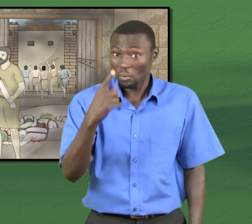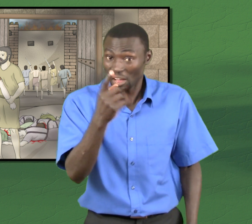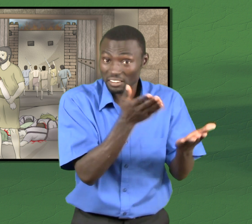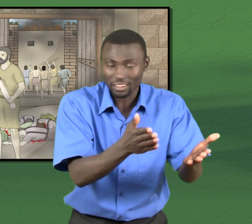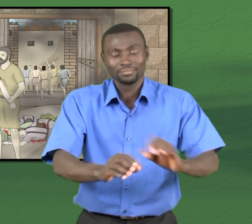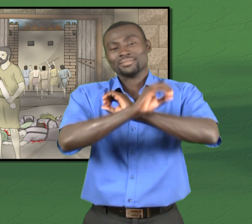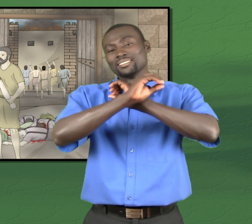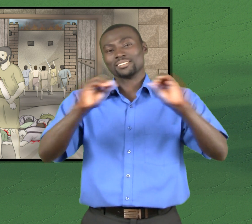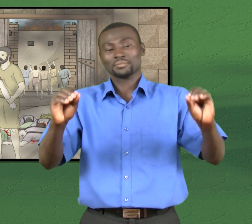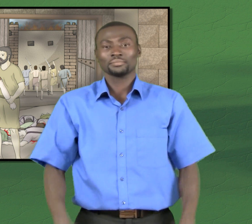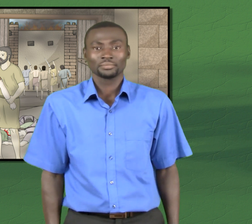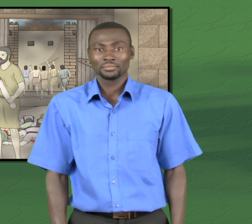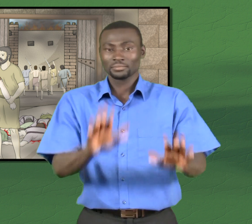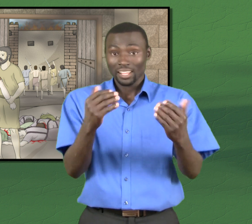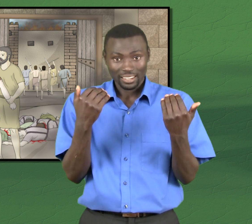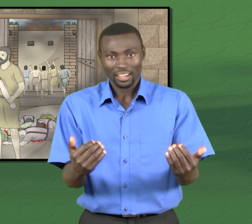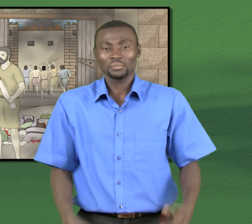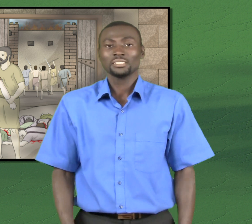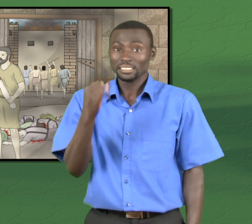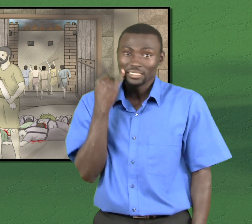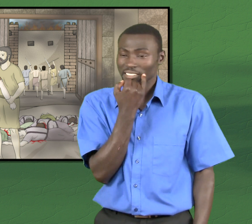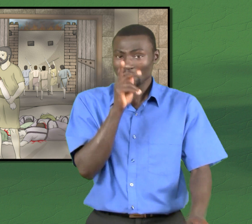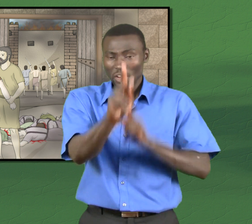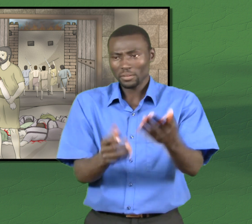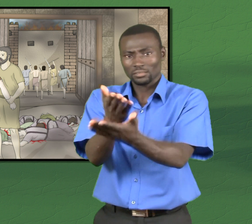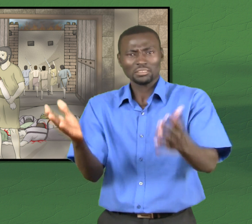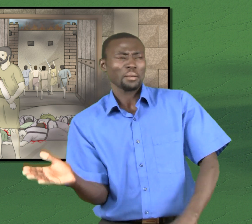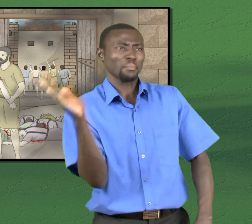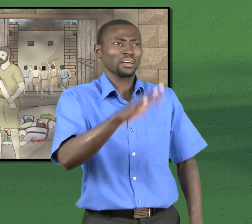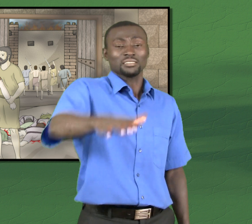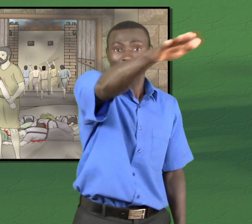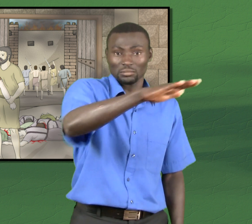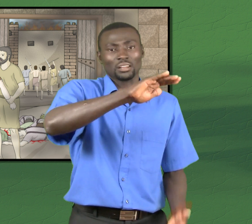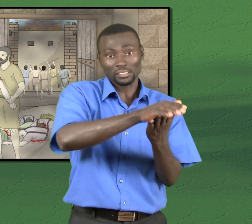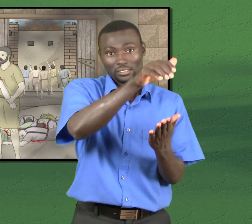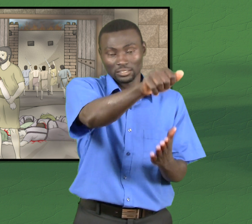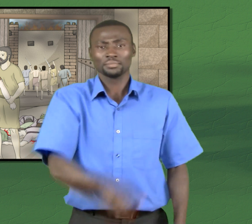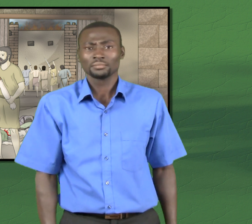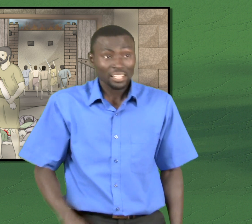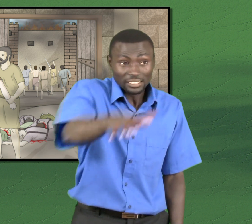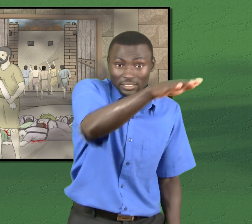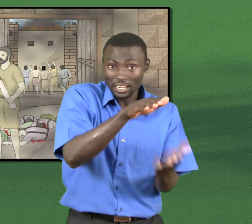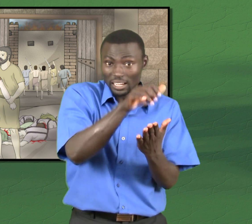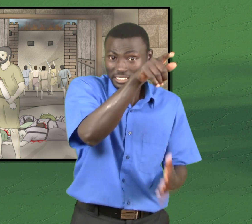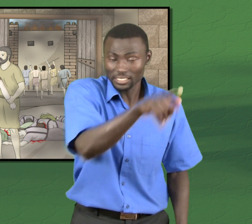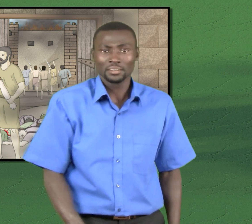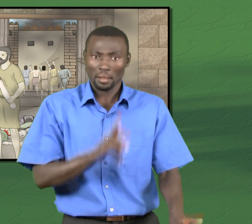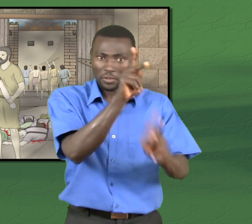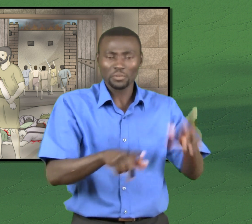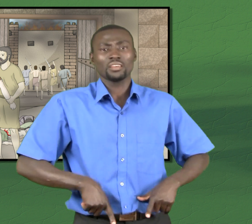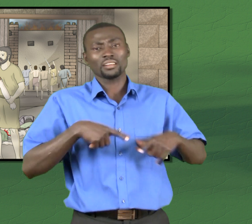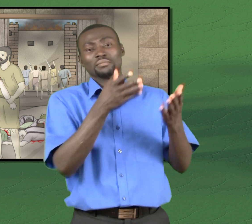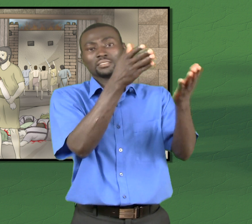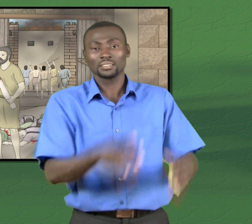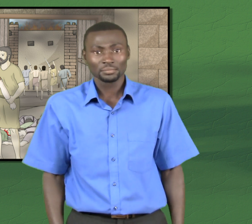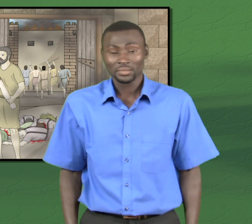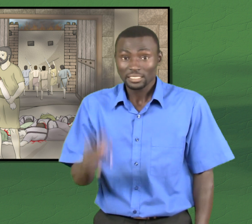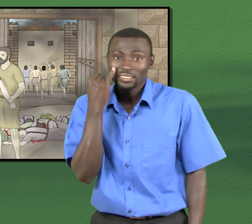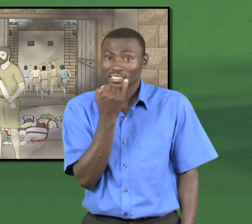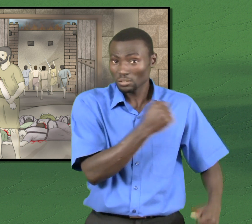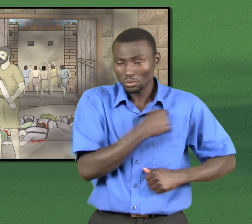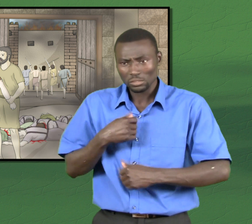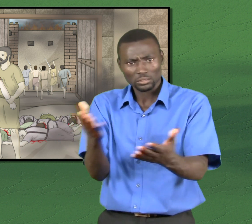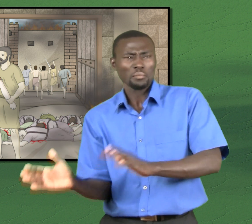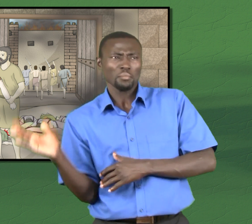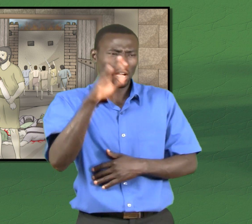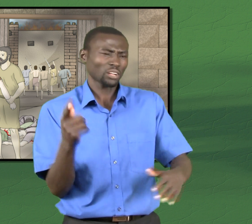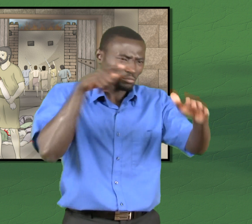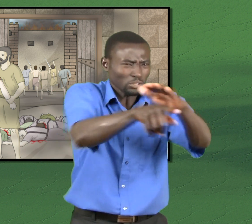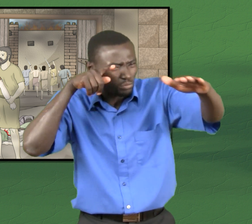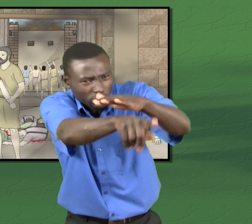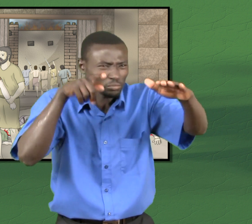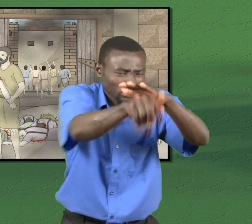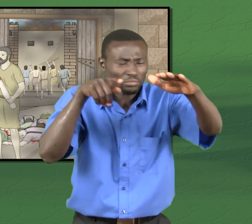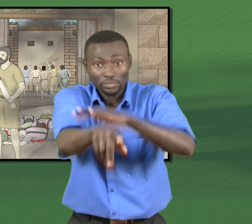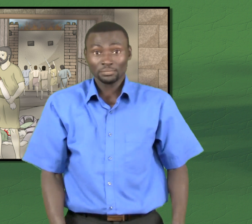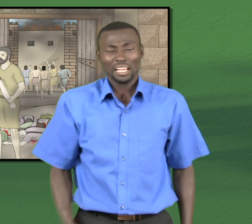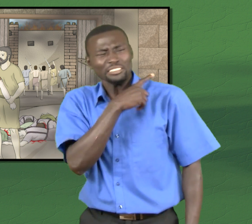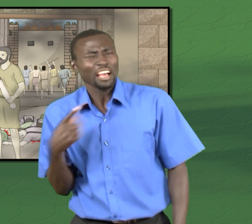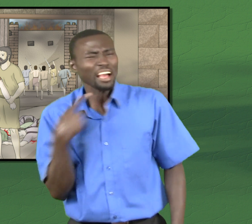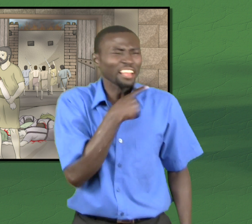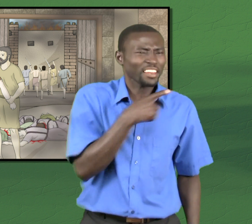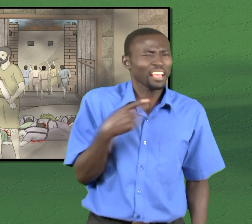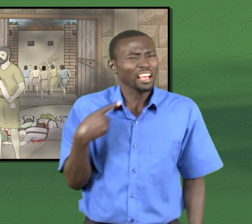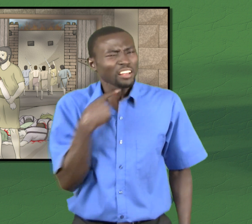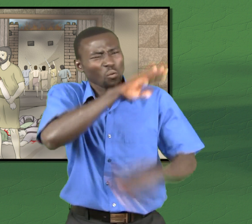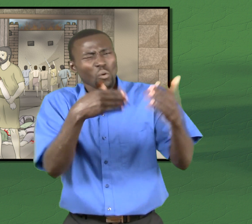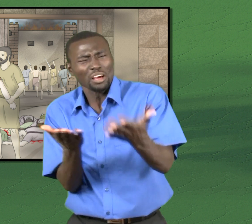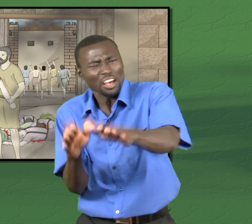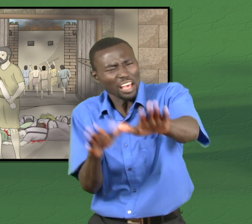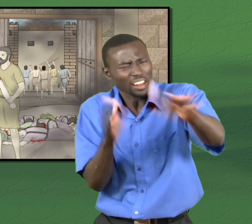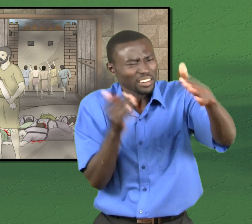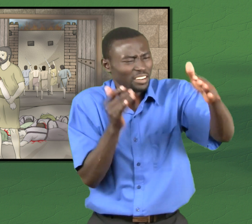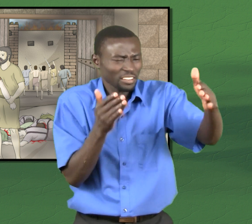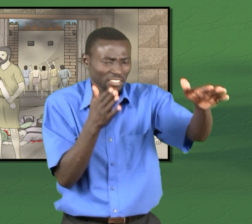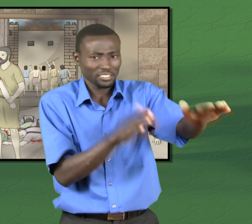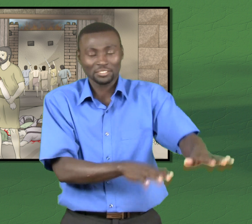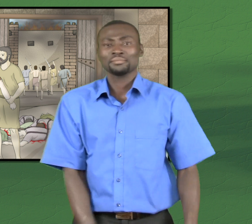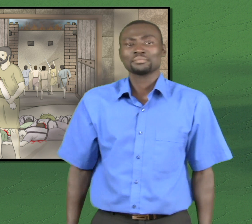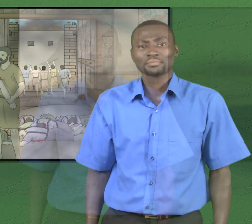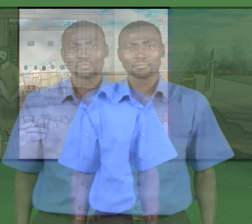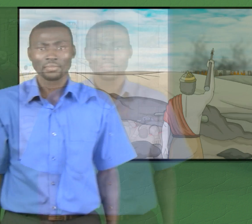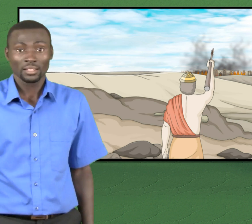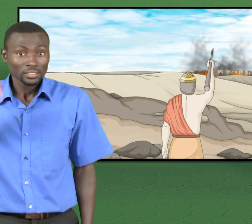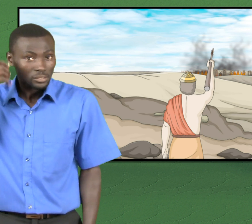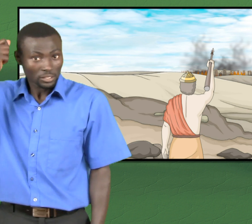Meanwhile, those in the ambush came out of the city against them, and the men of Ai were trapped between the Israelite forces on both sides. So Israel struck them down until no survivor or fugitive remained.